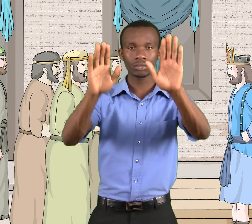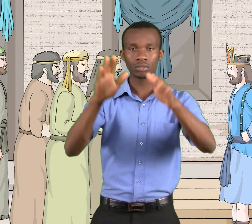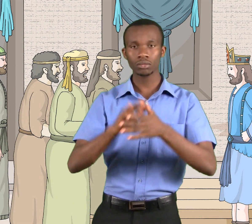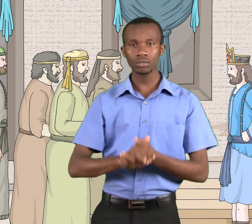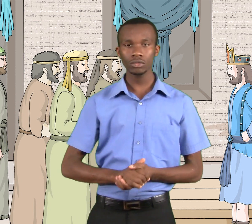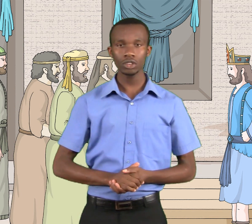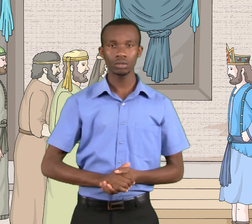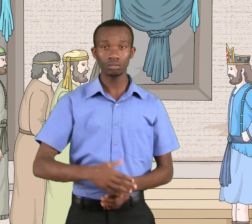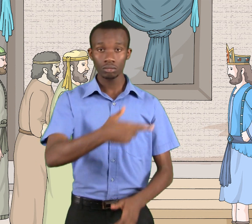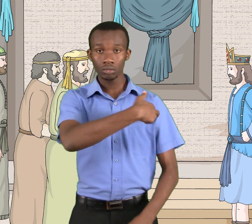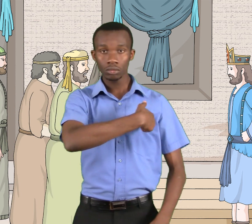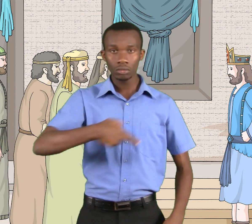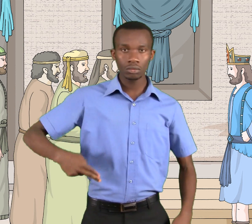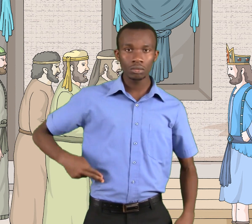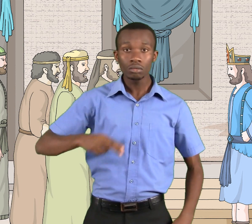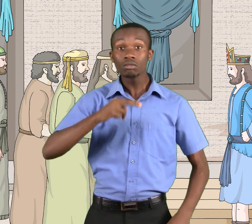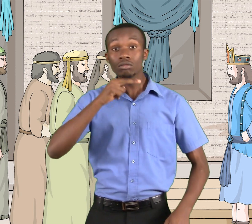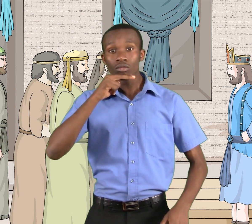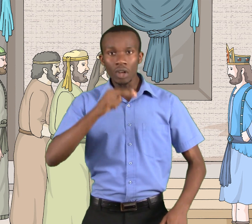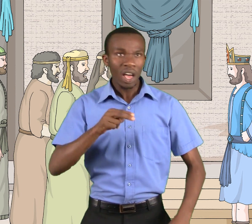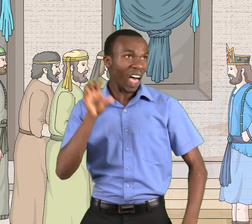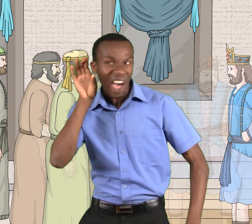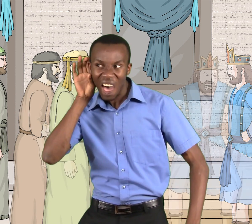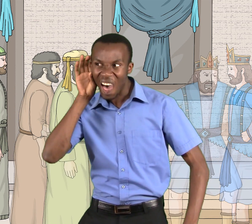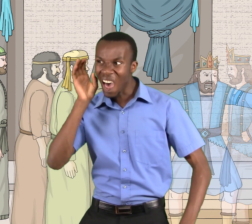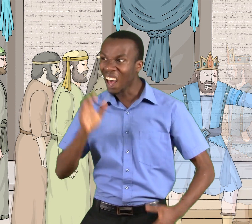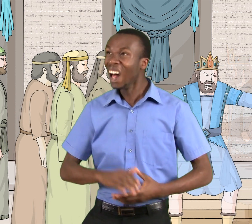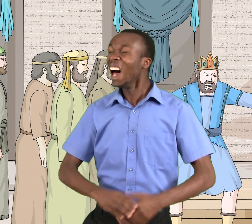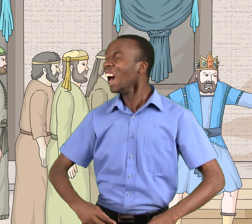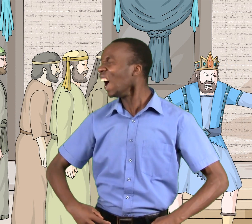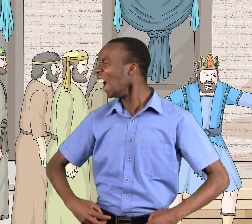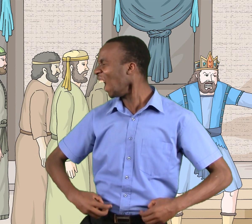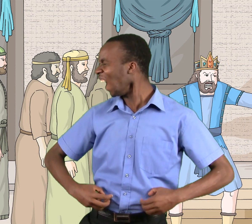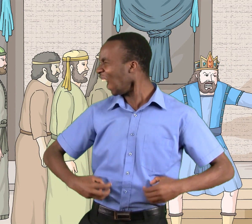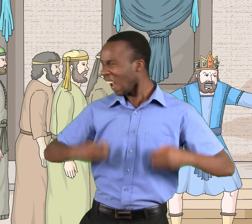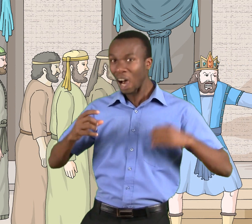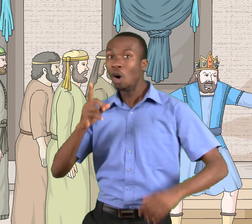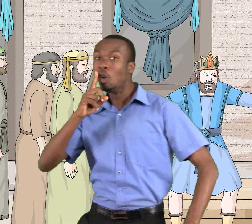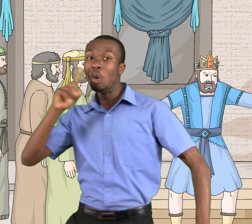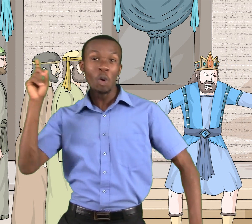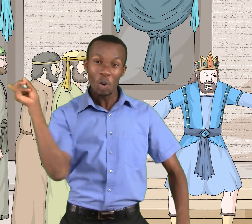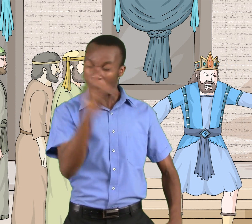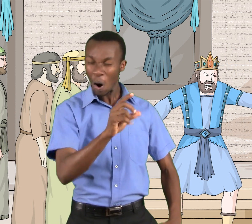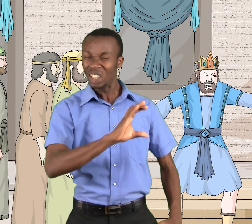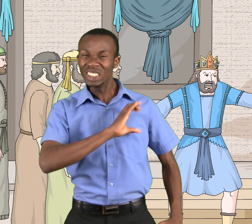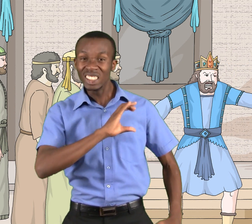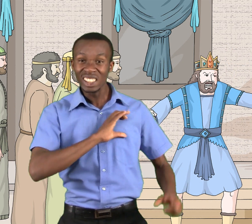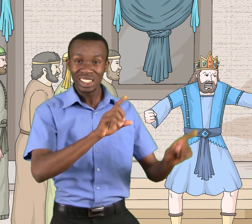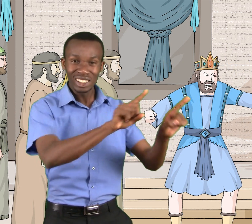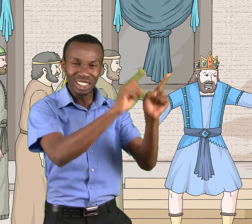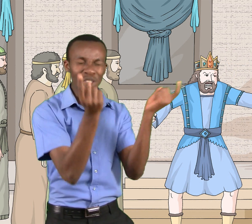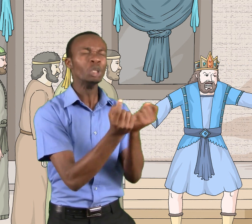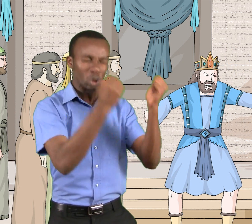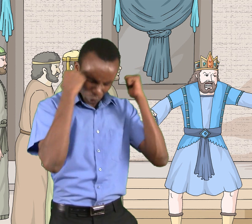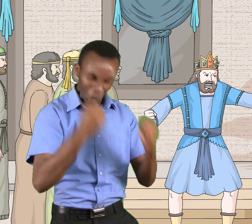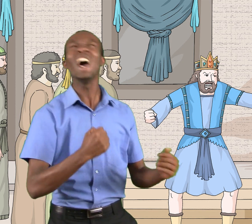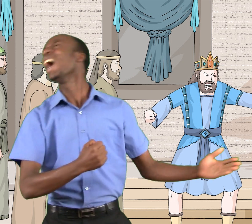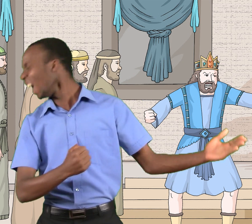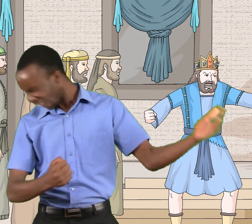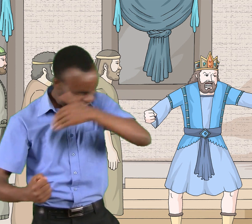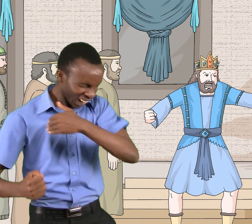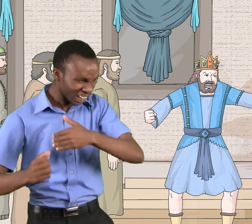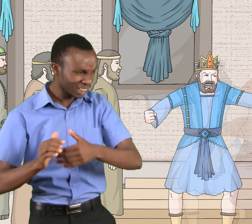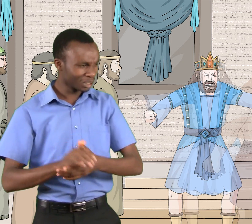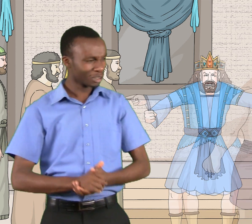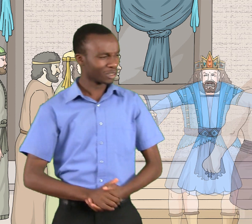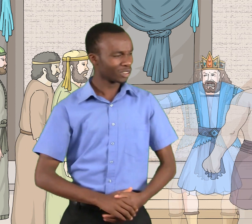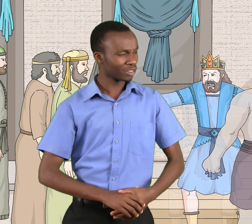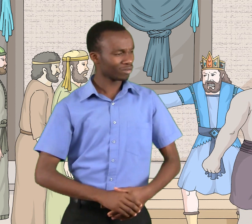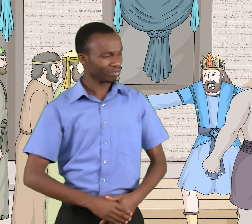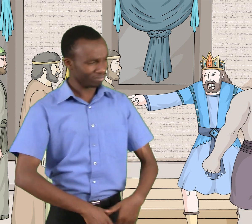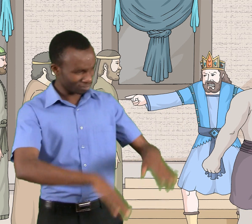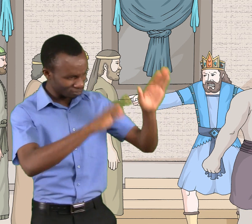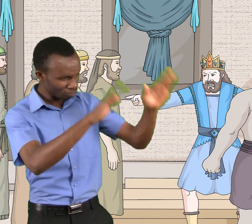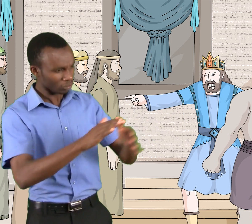At this, Nebuchadnezzar was filled with rage, and the expression on his face changed toward Shadrach, Meshach, and Abednego.